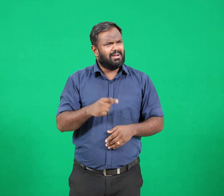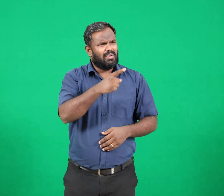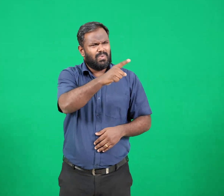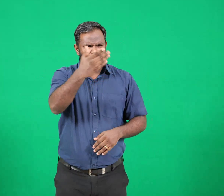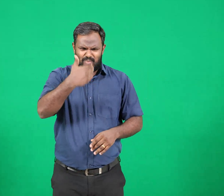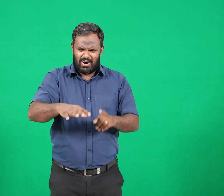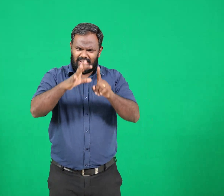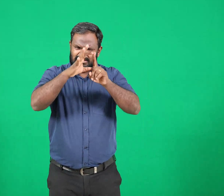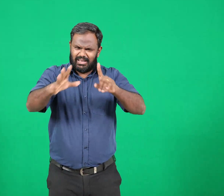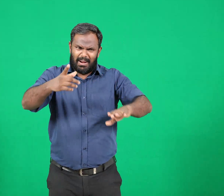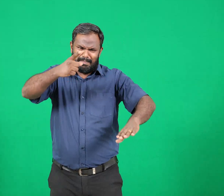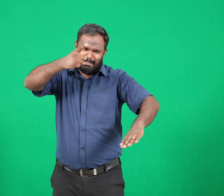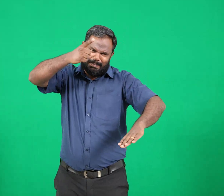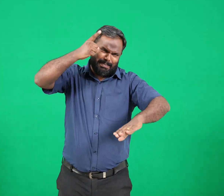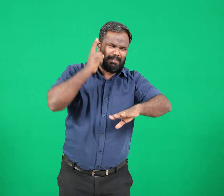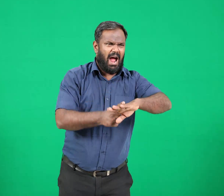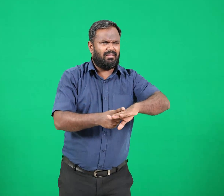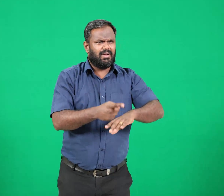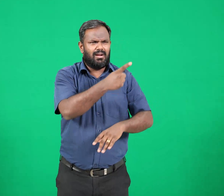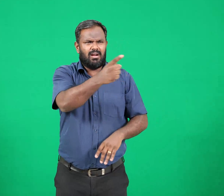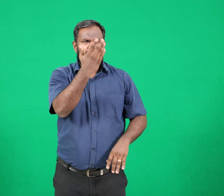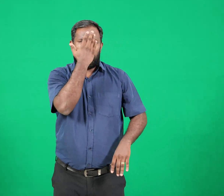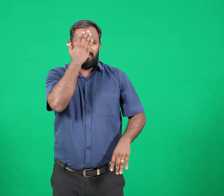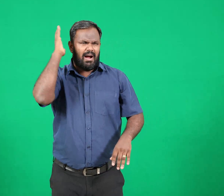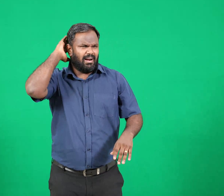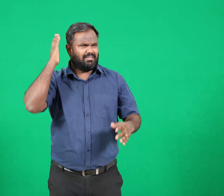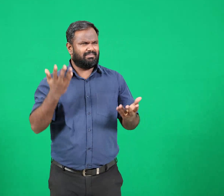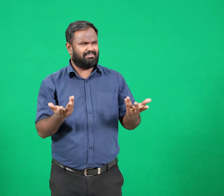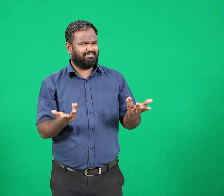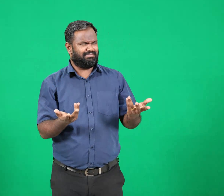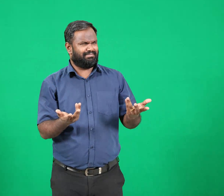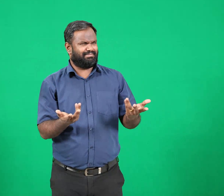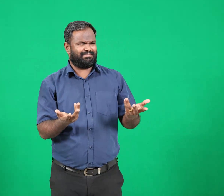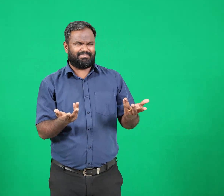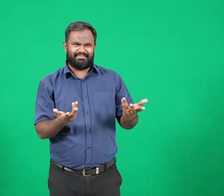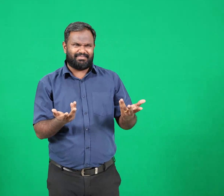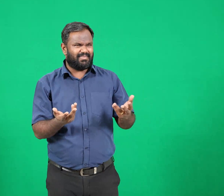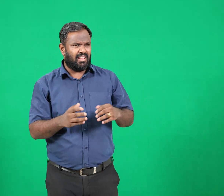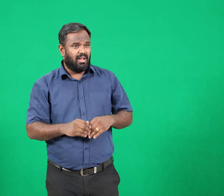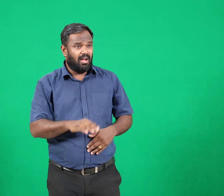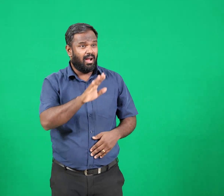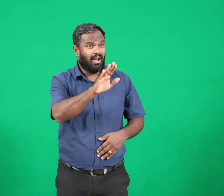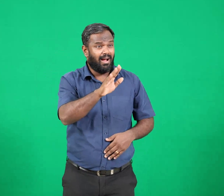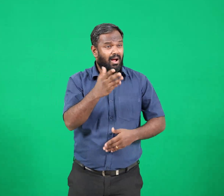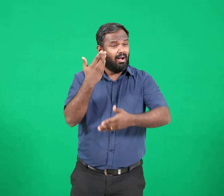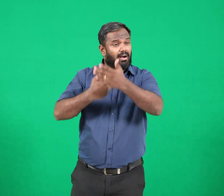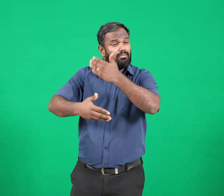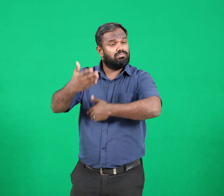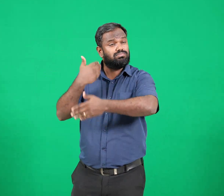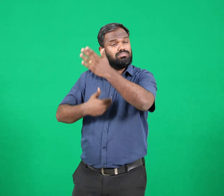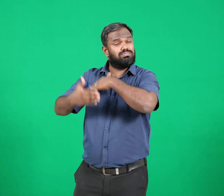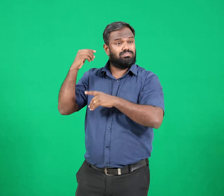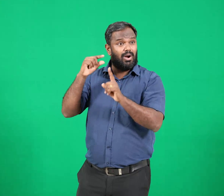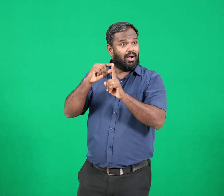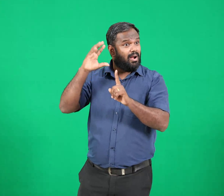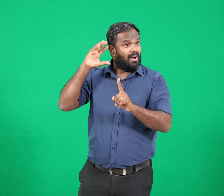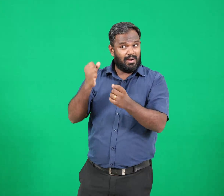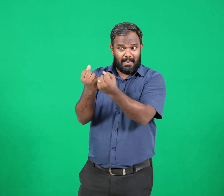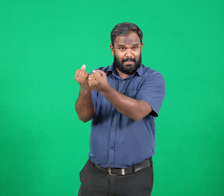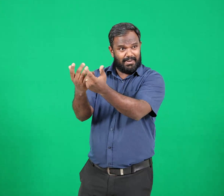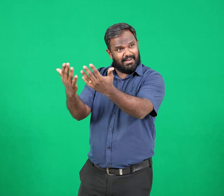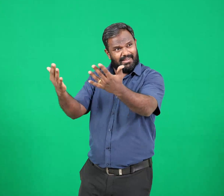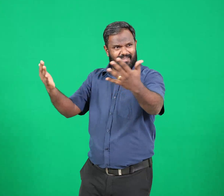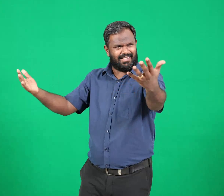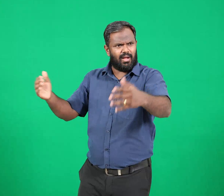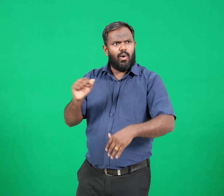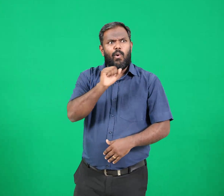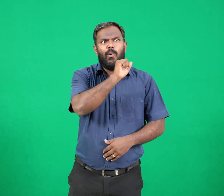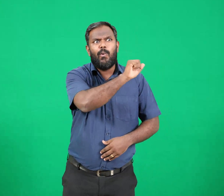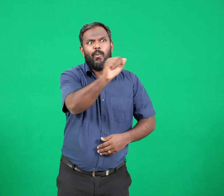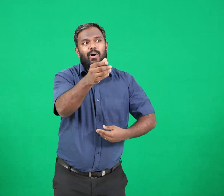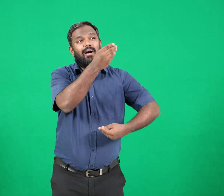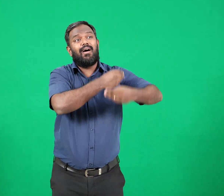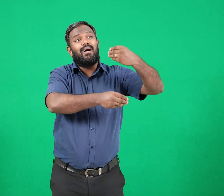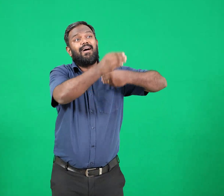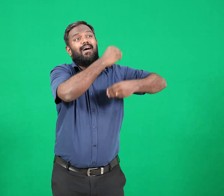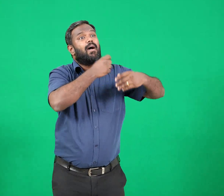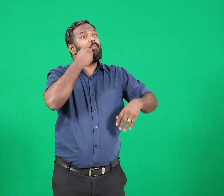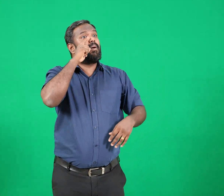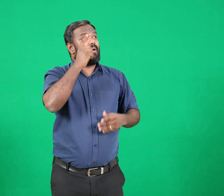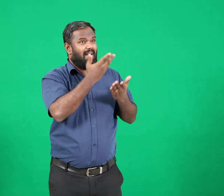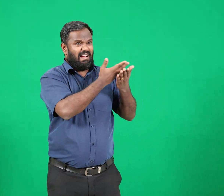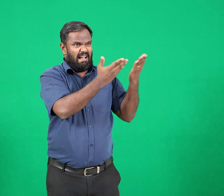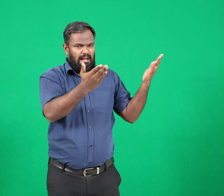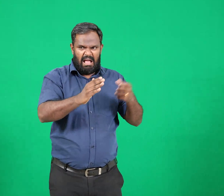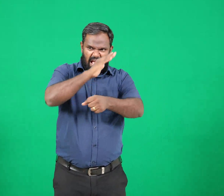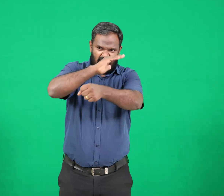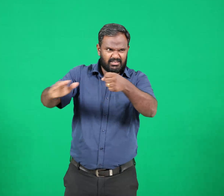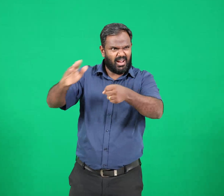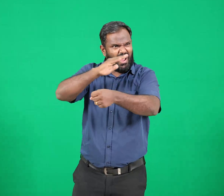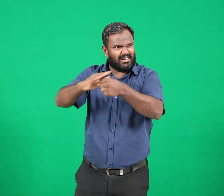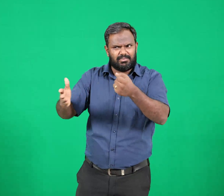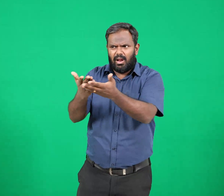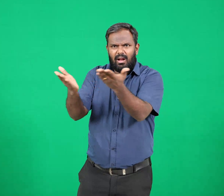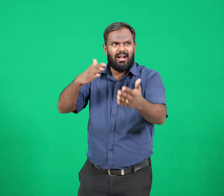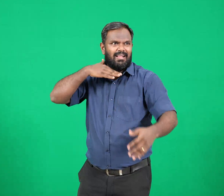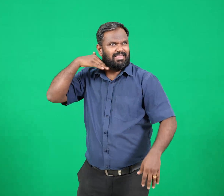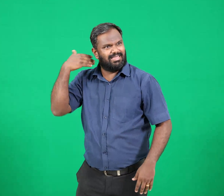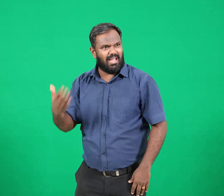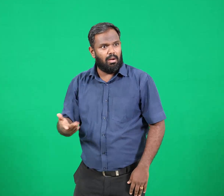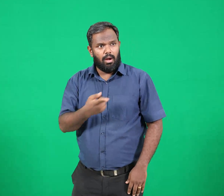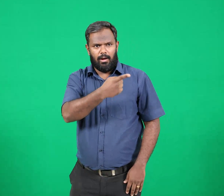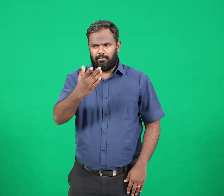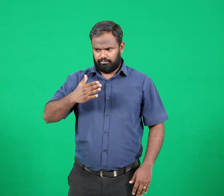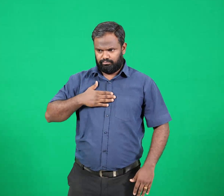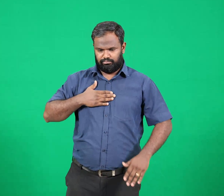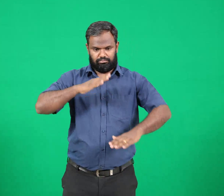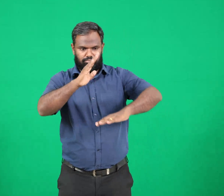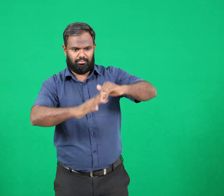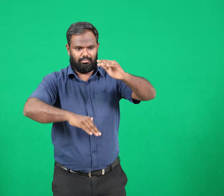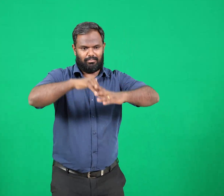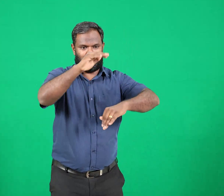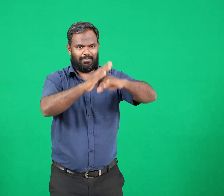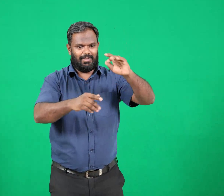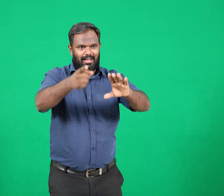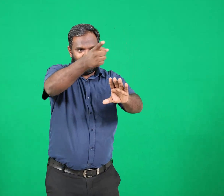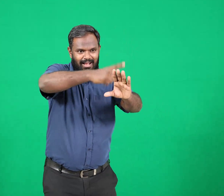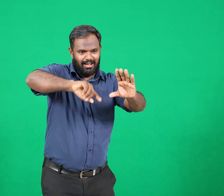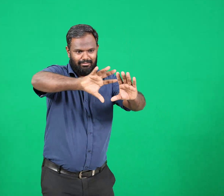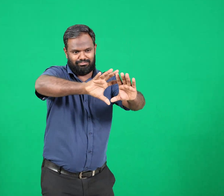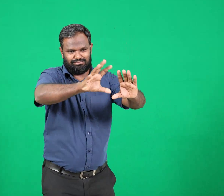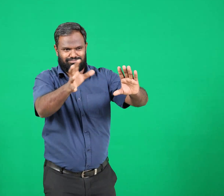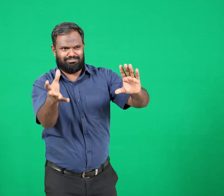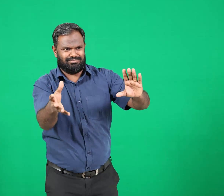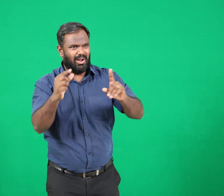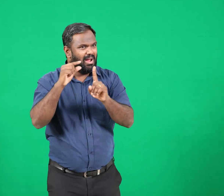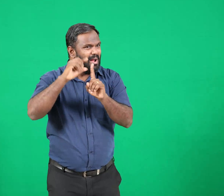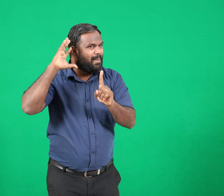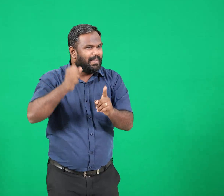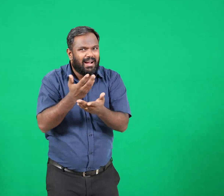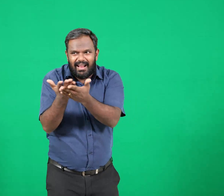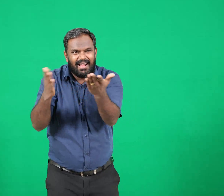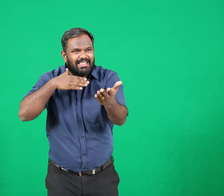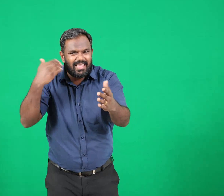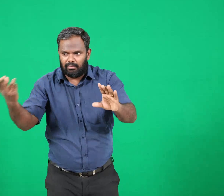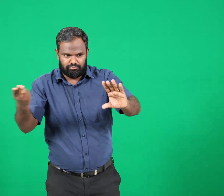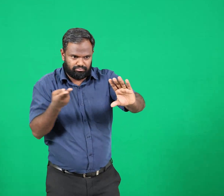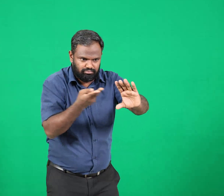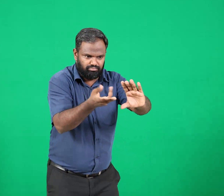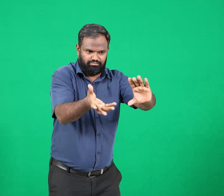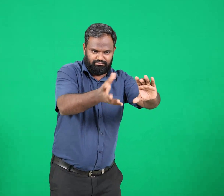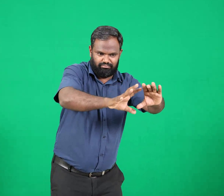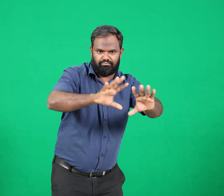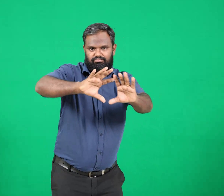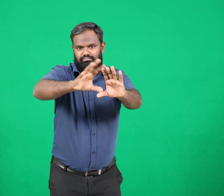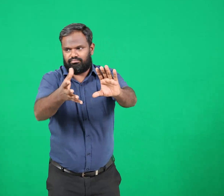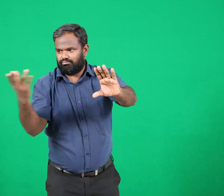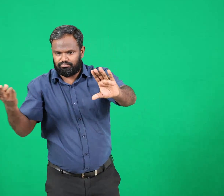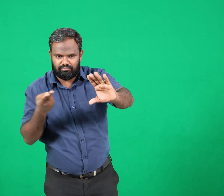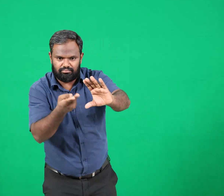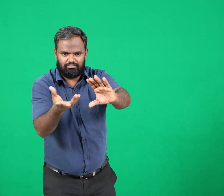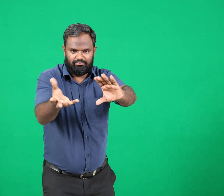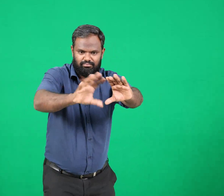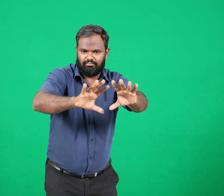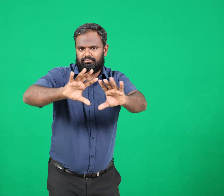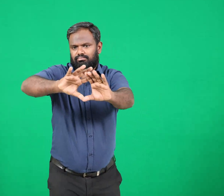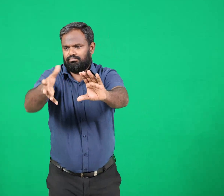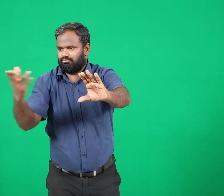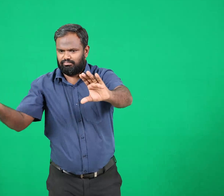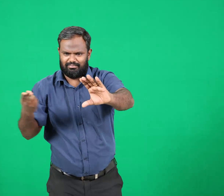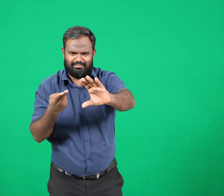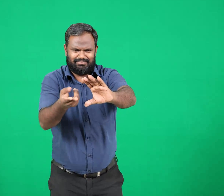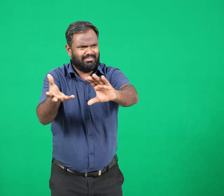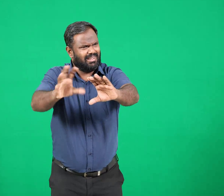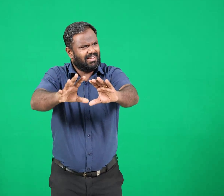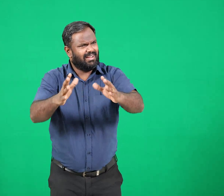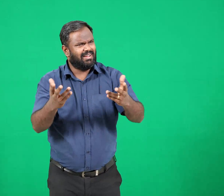You build tombs for the prophets and decorate the monuments of the righteous.